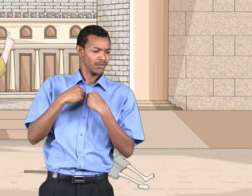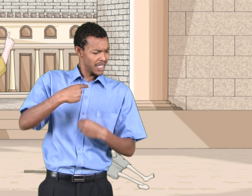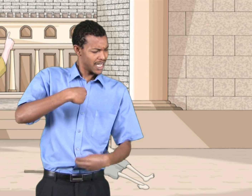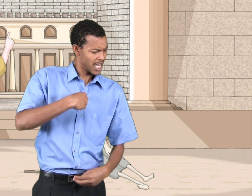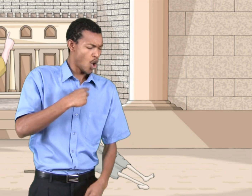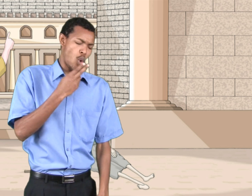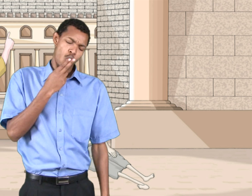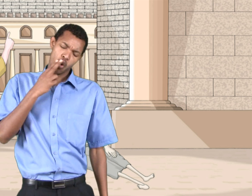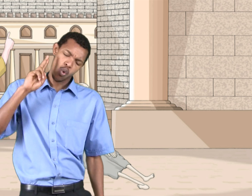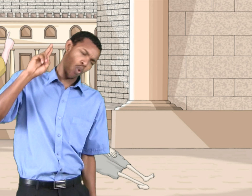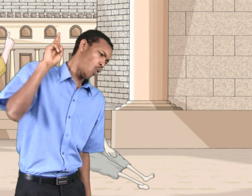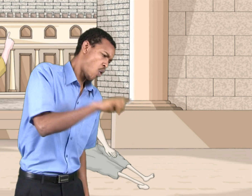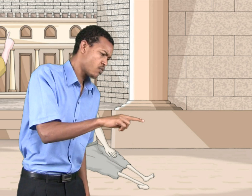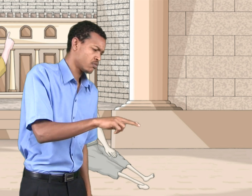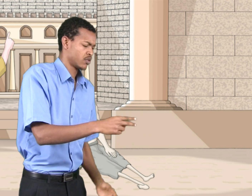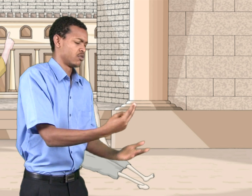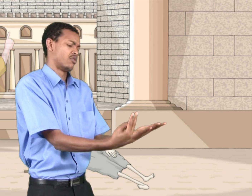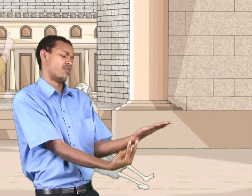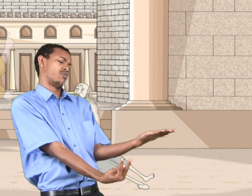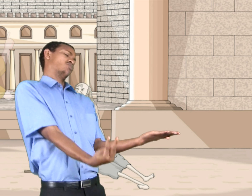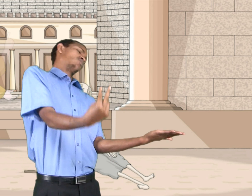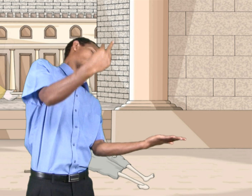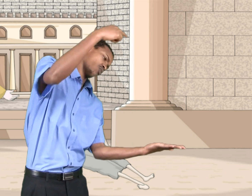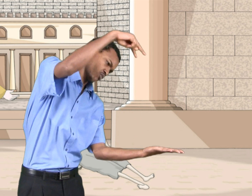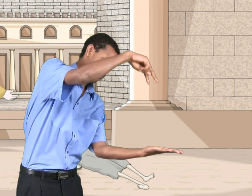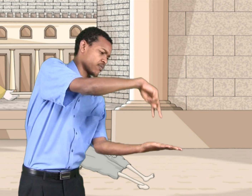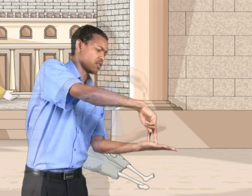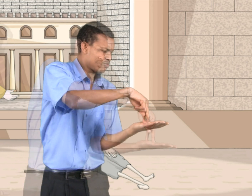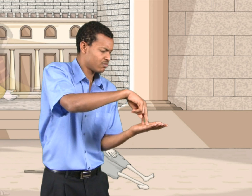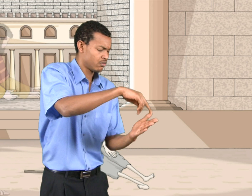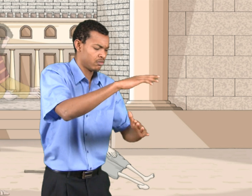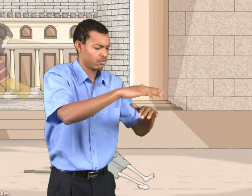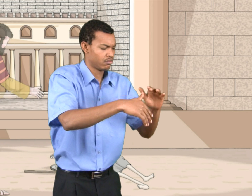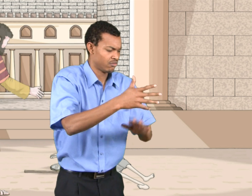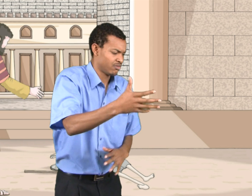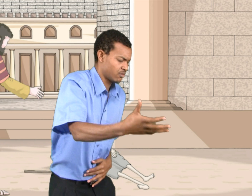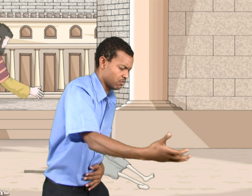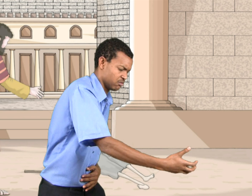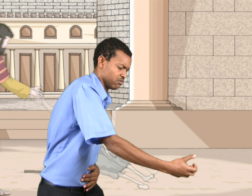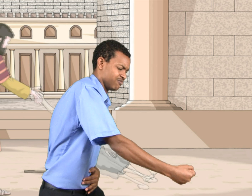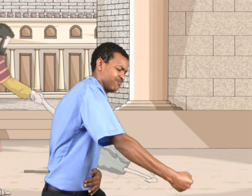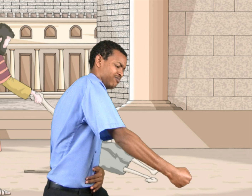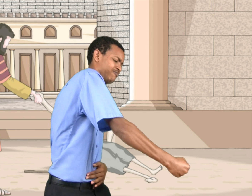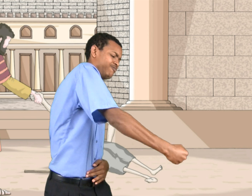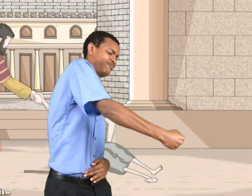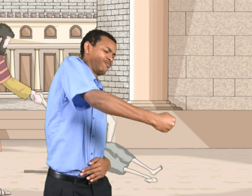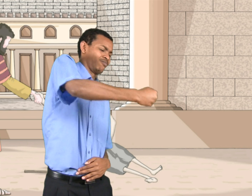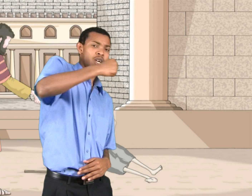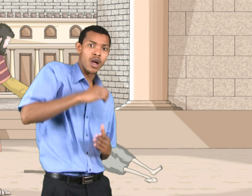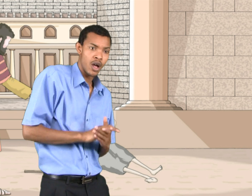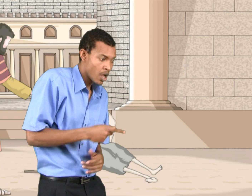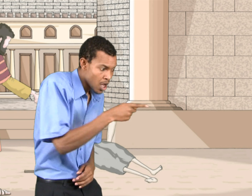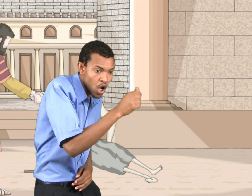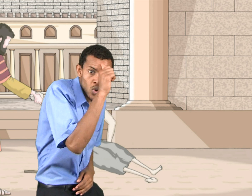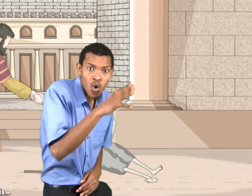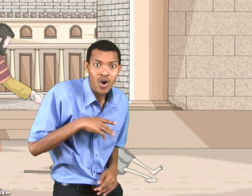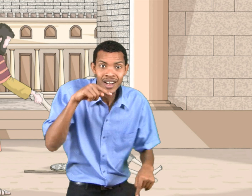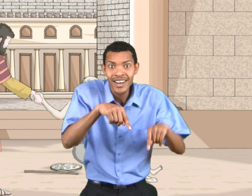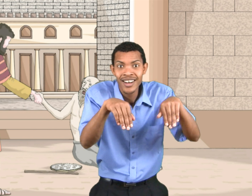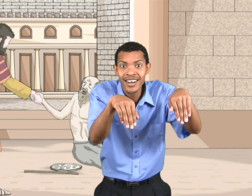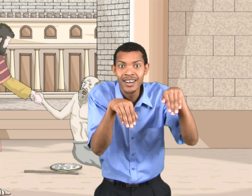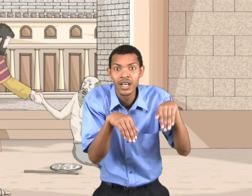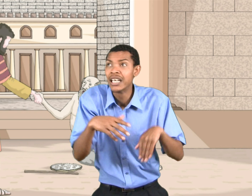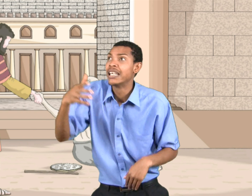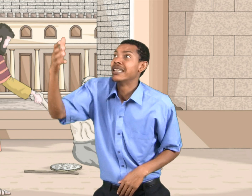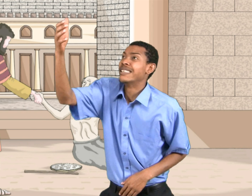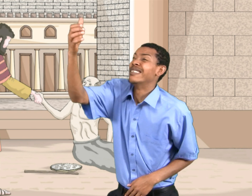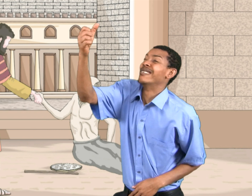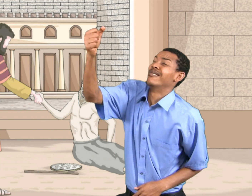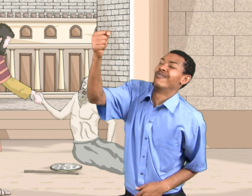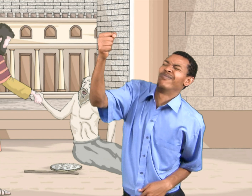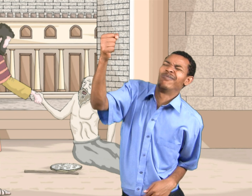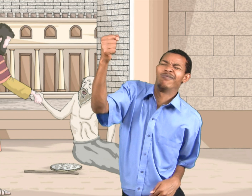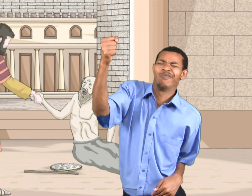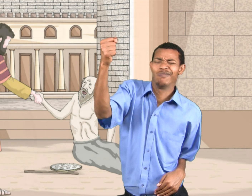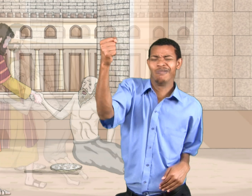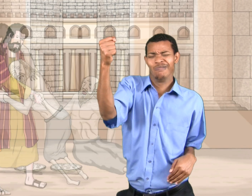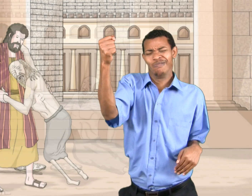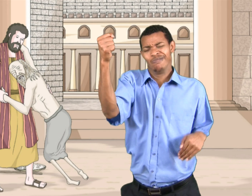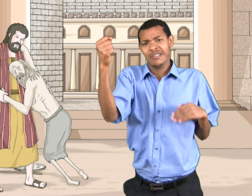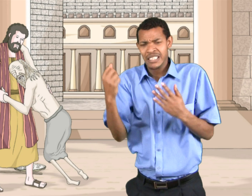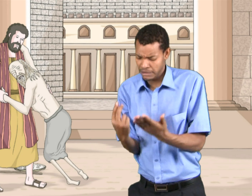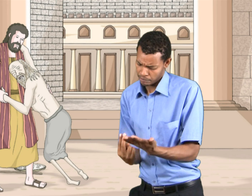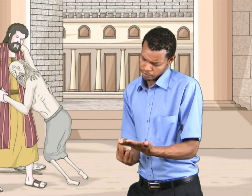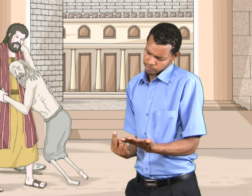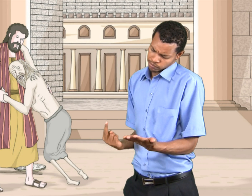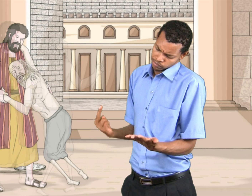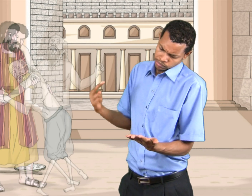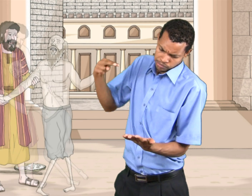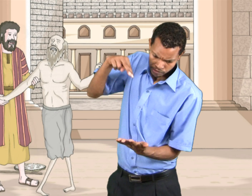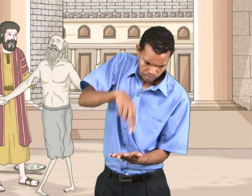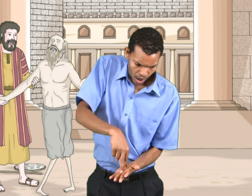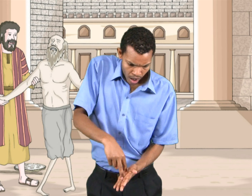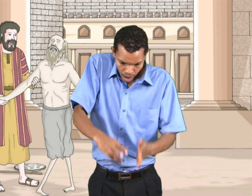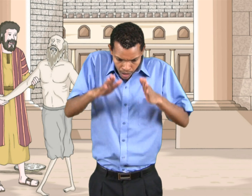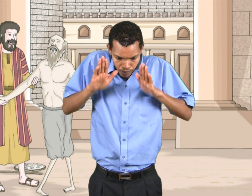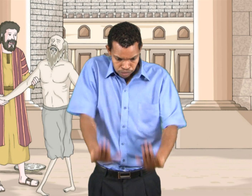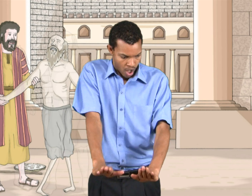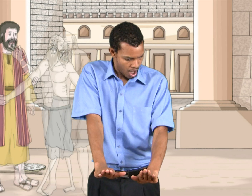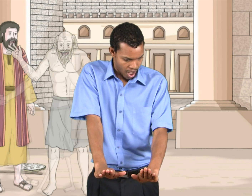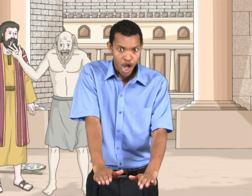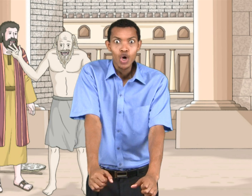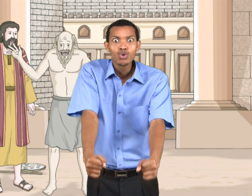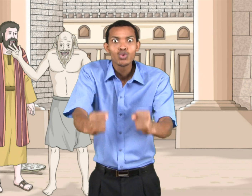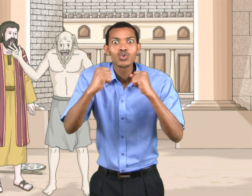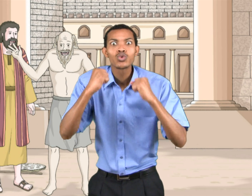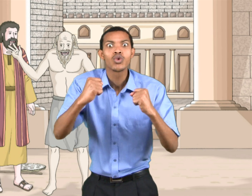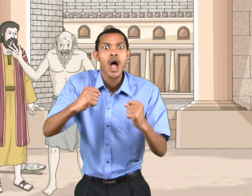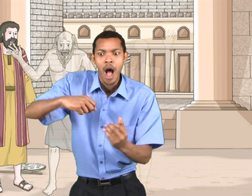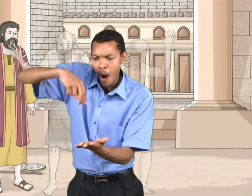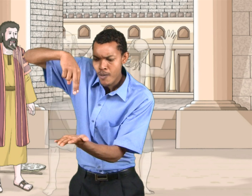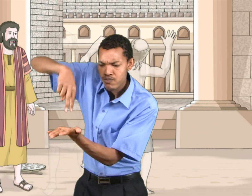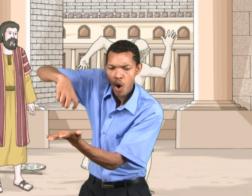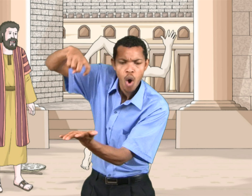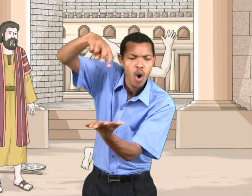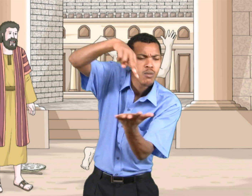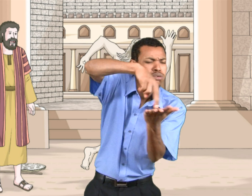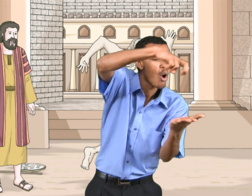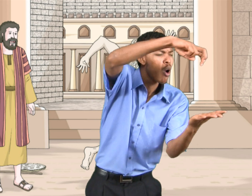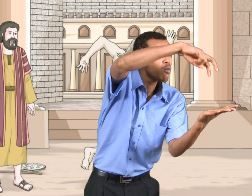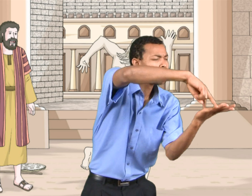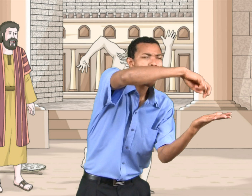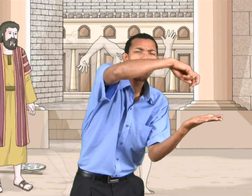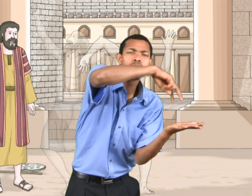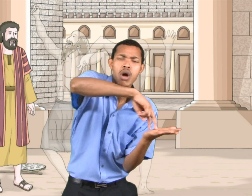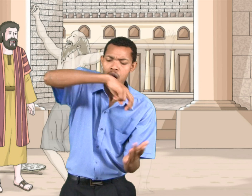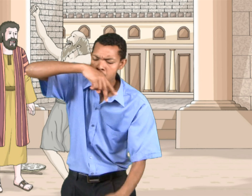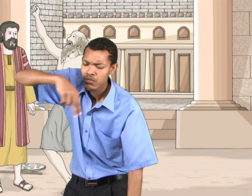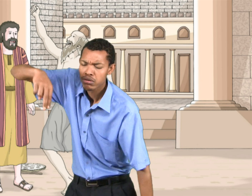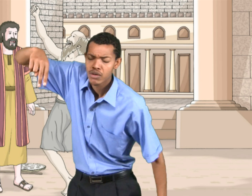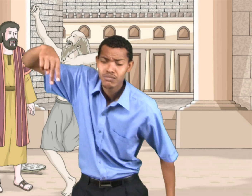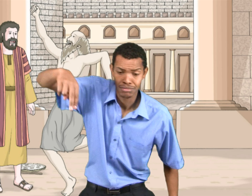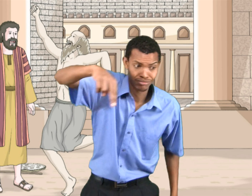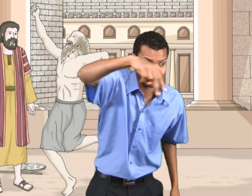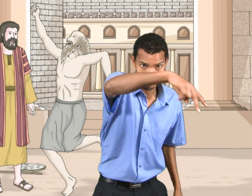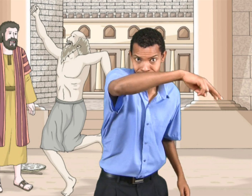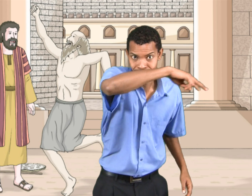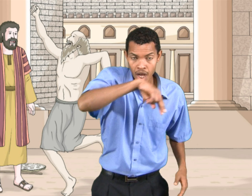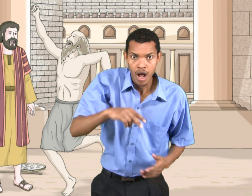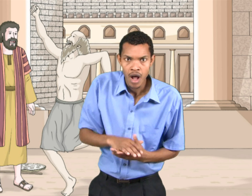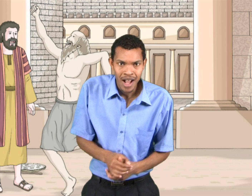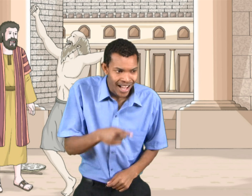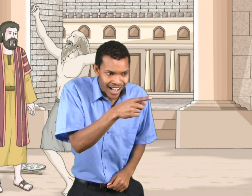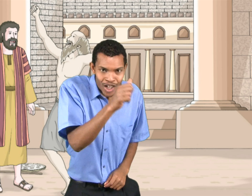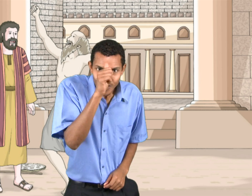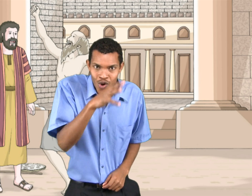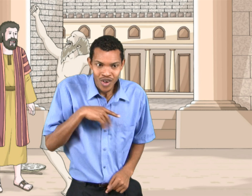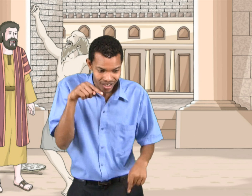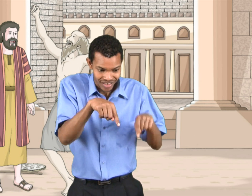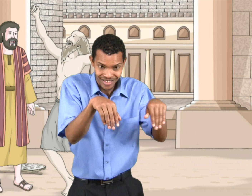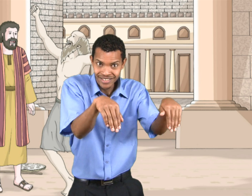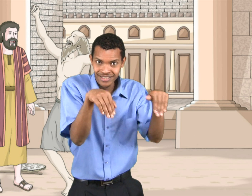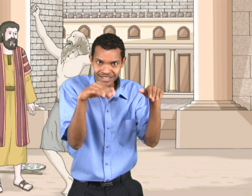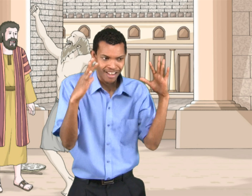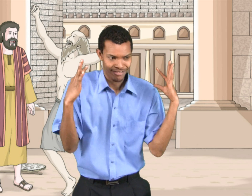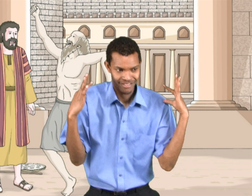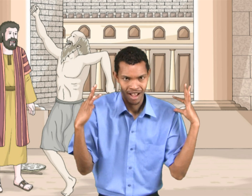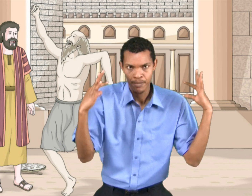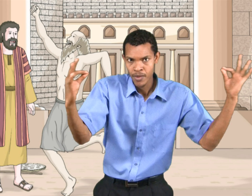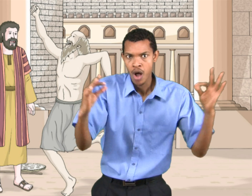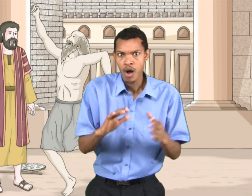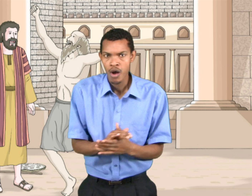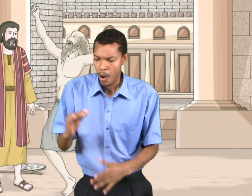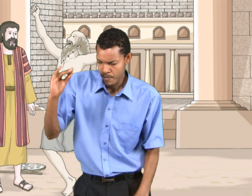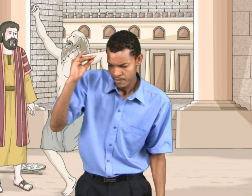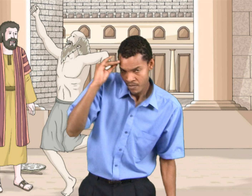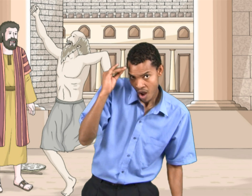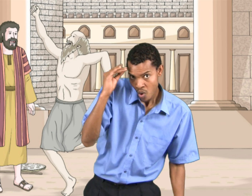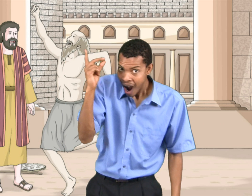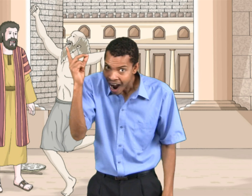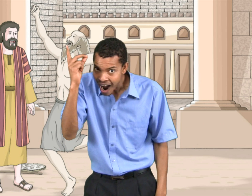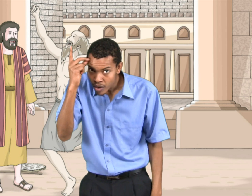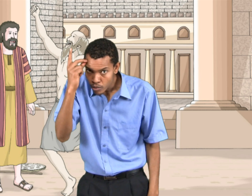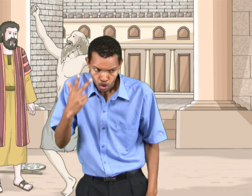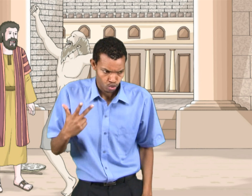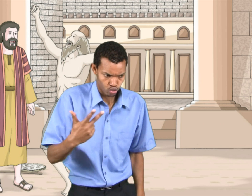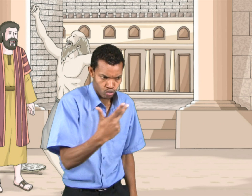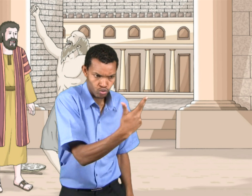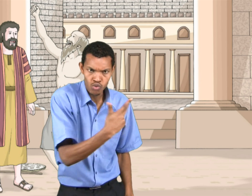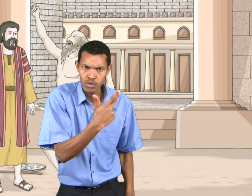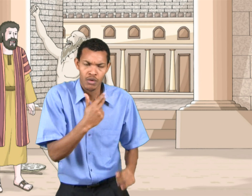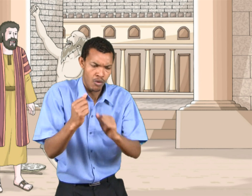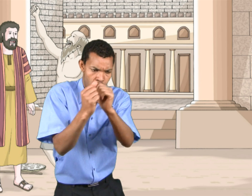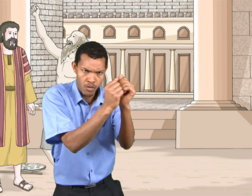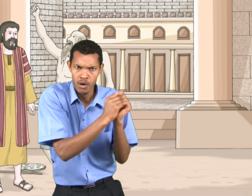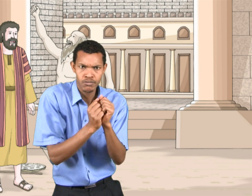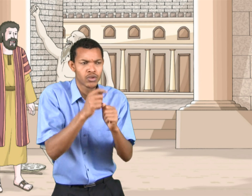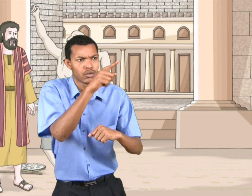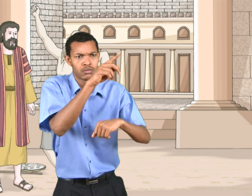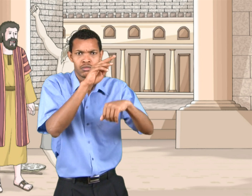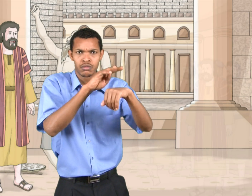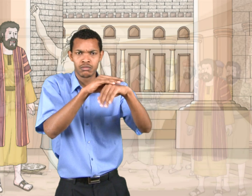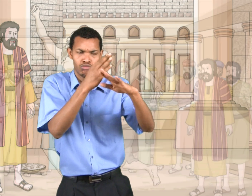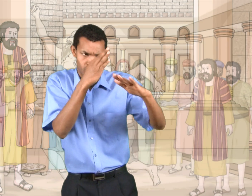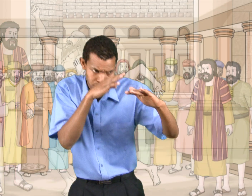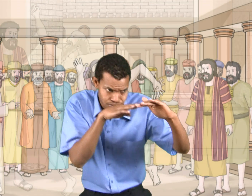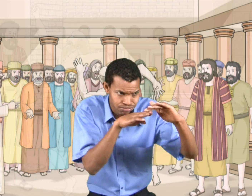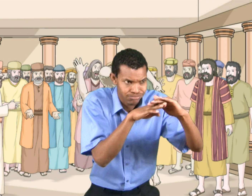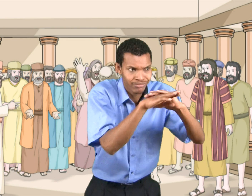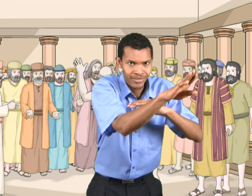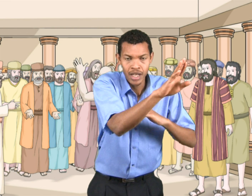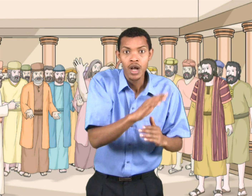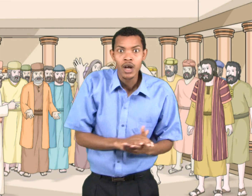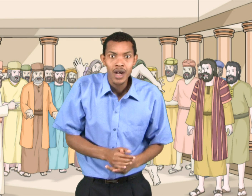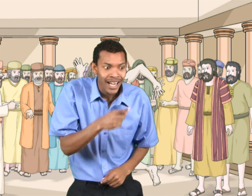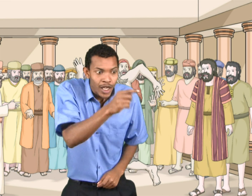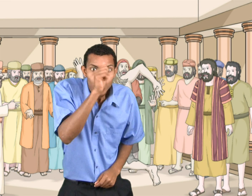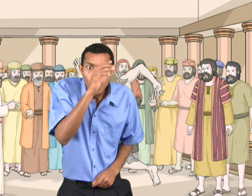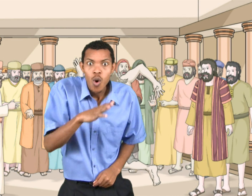Taking him by the right hand, Peter helped him up, and at once the man’s feet and ankles were made strong. He sprang to his feet and began to walk. Then he went with them into the temple courts, walking and leaping and praising God.